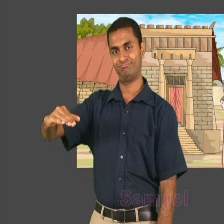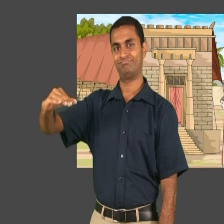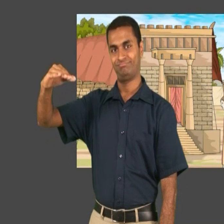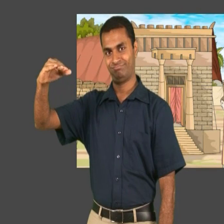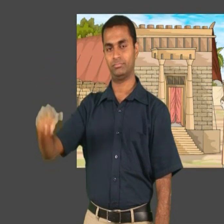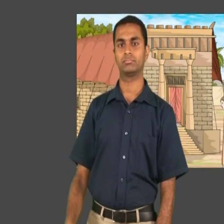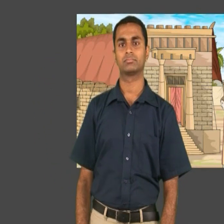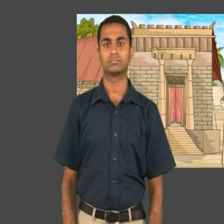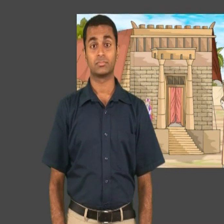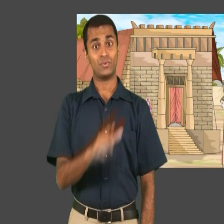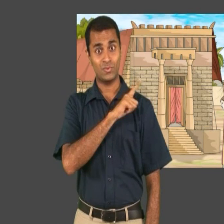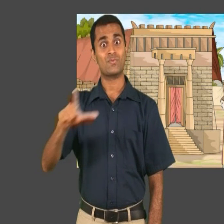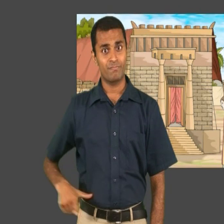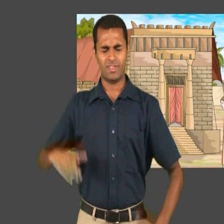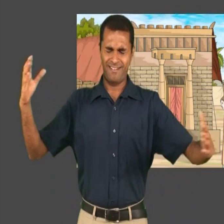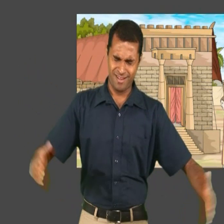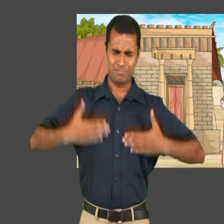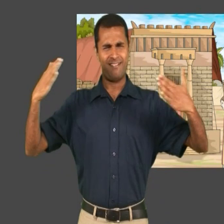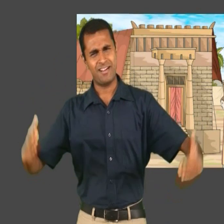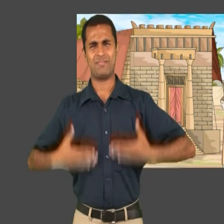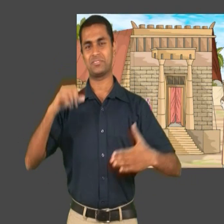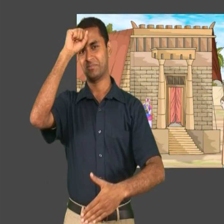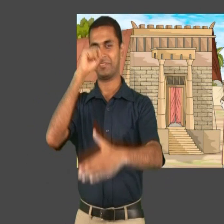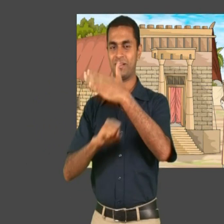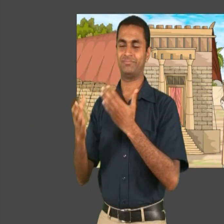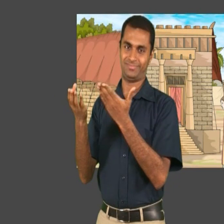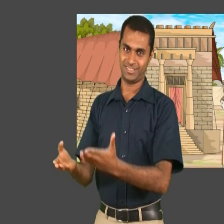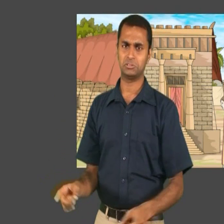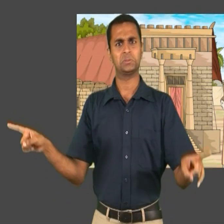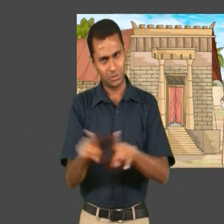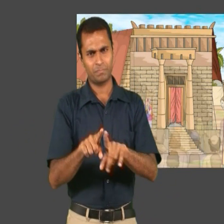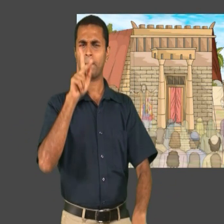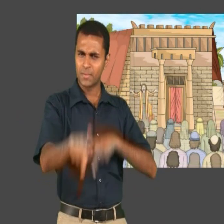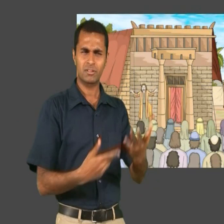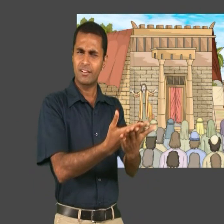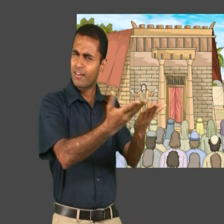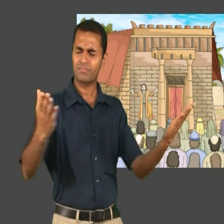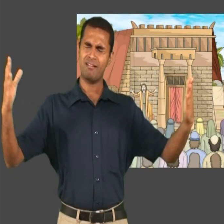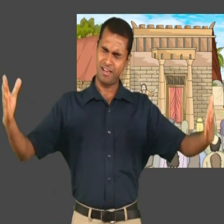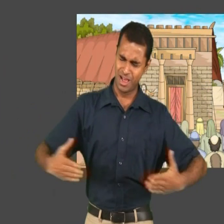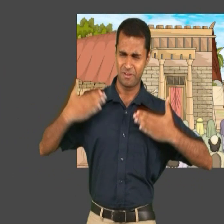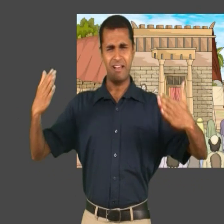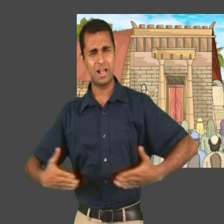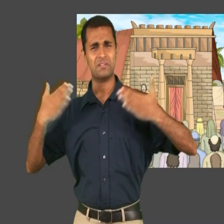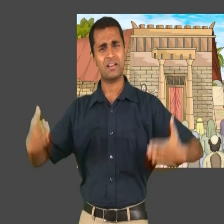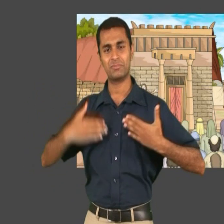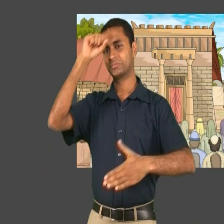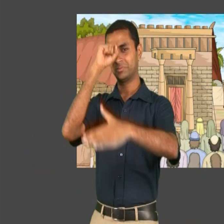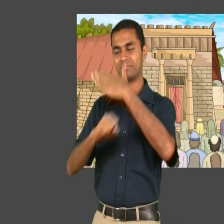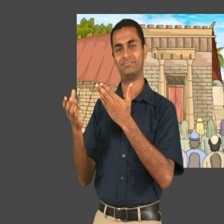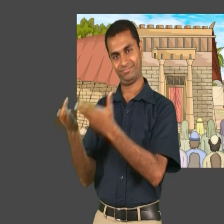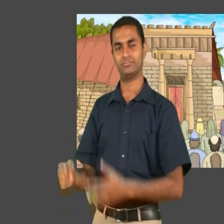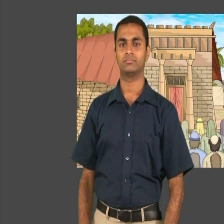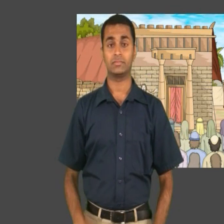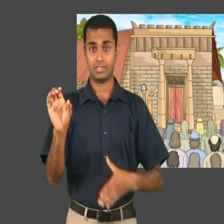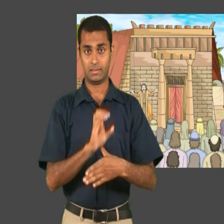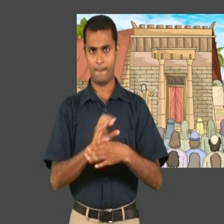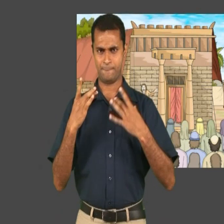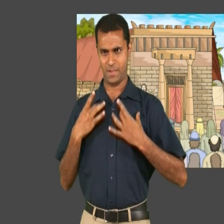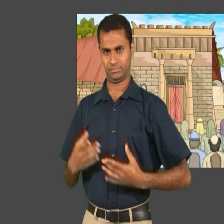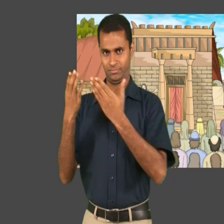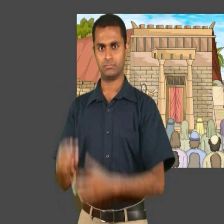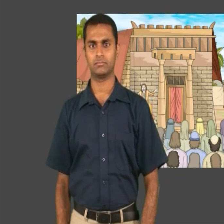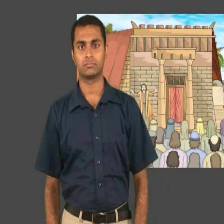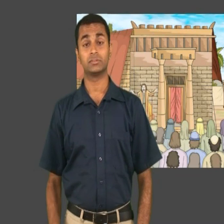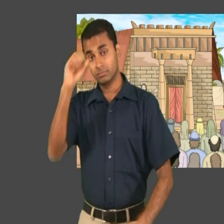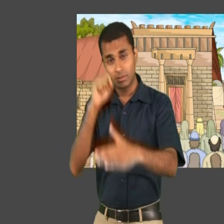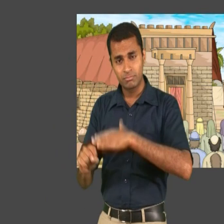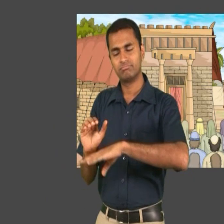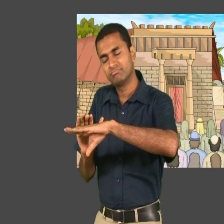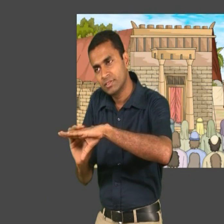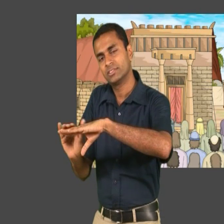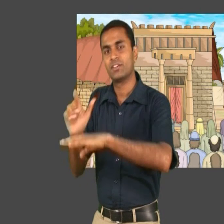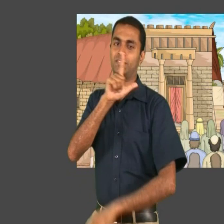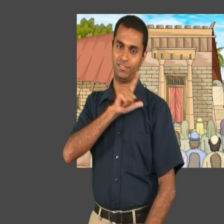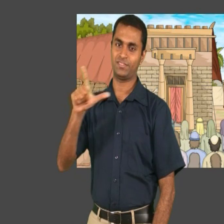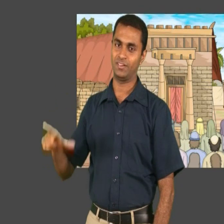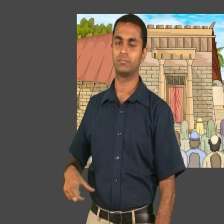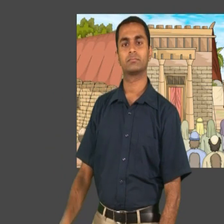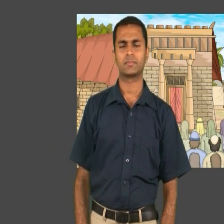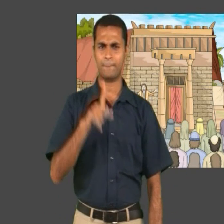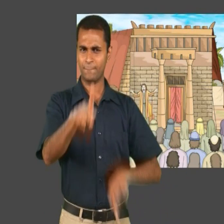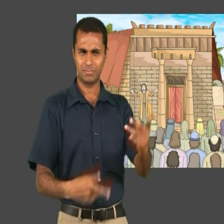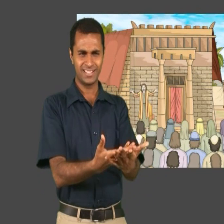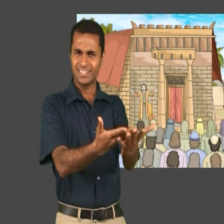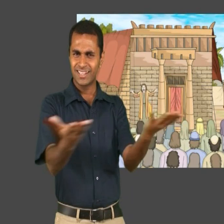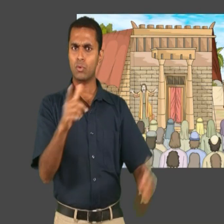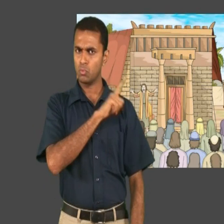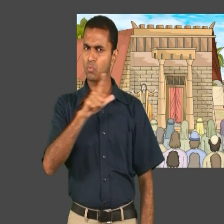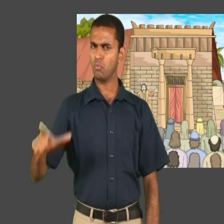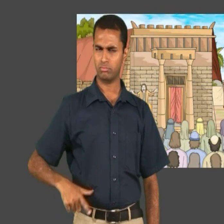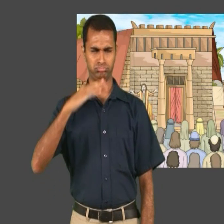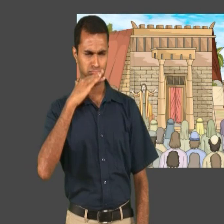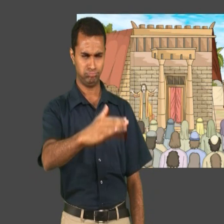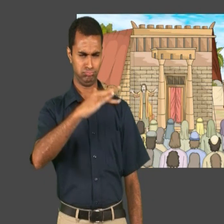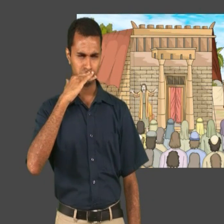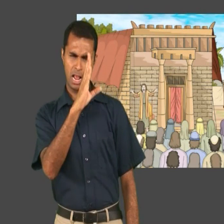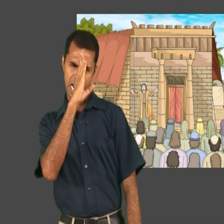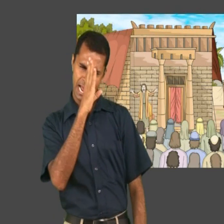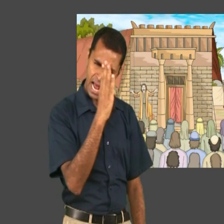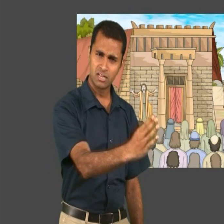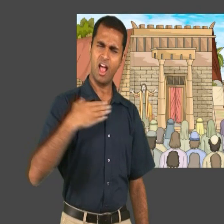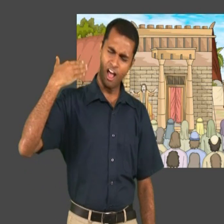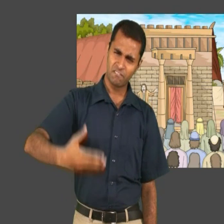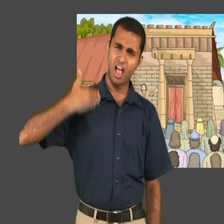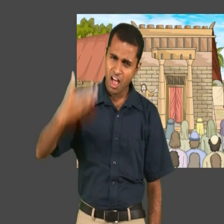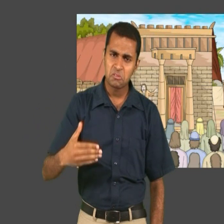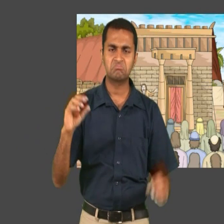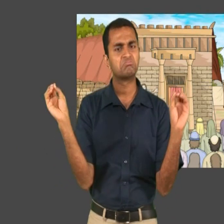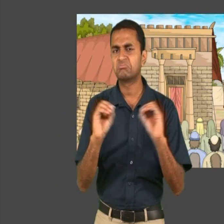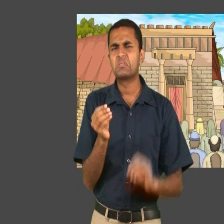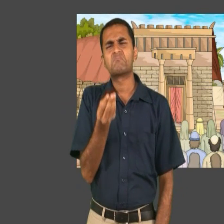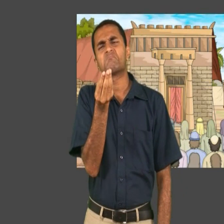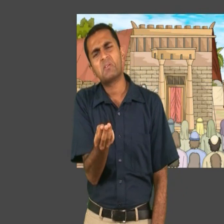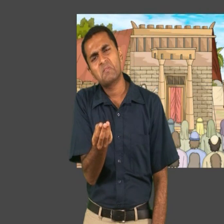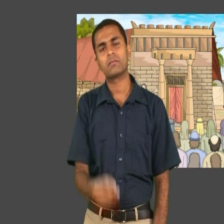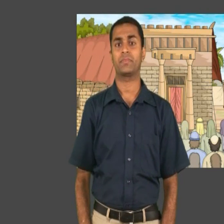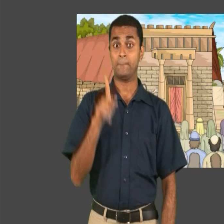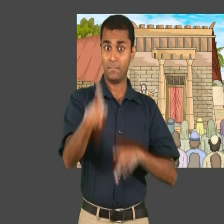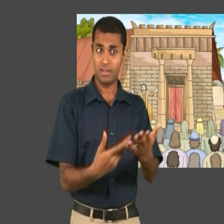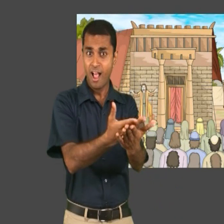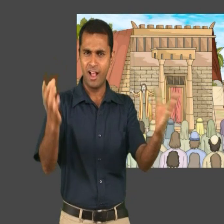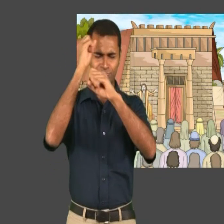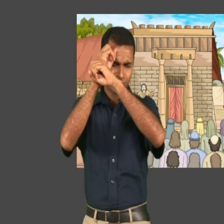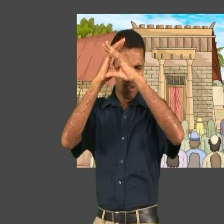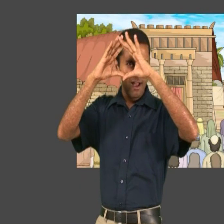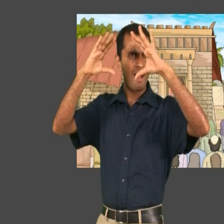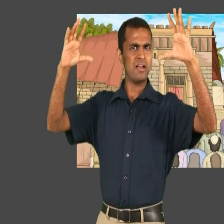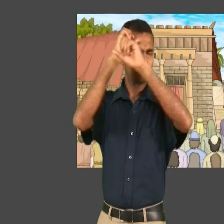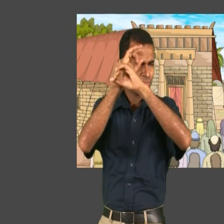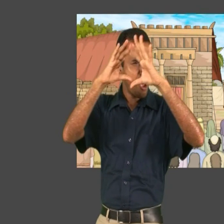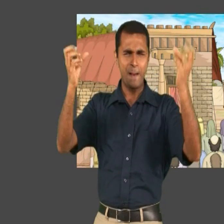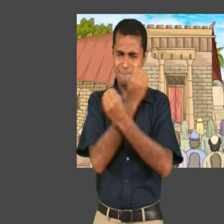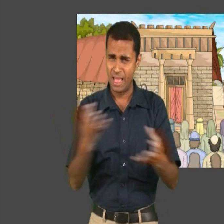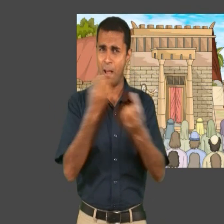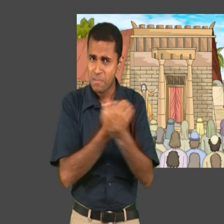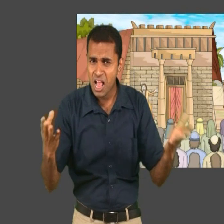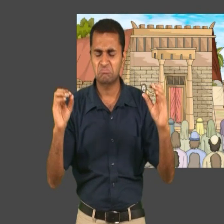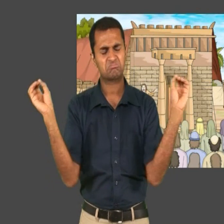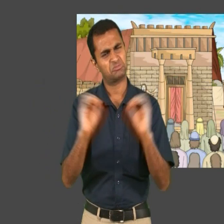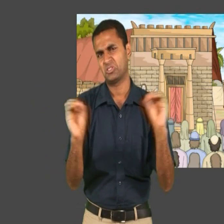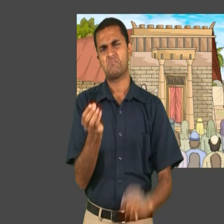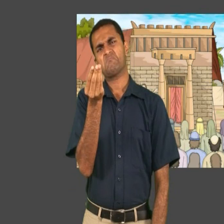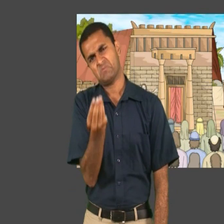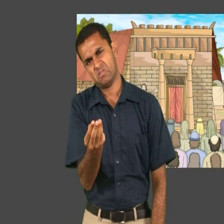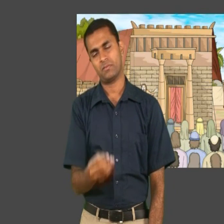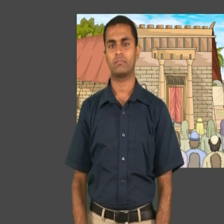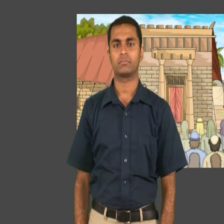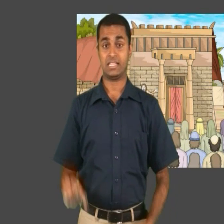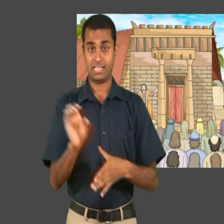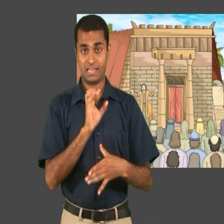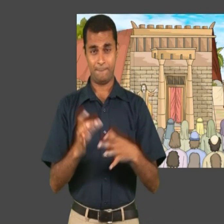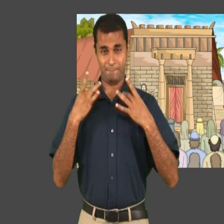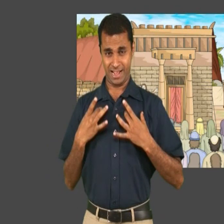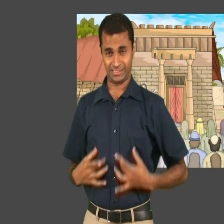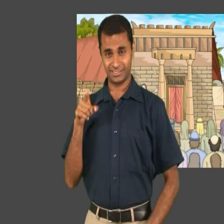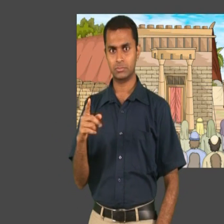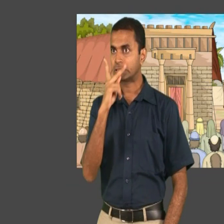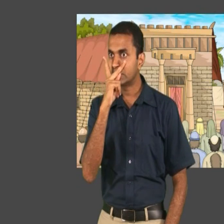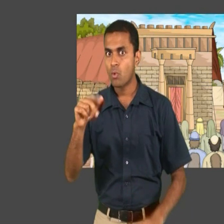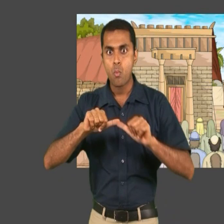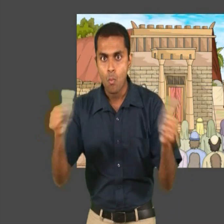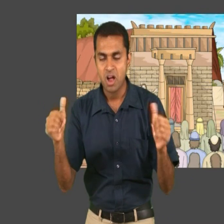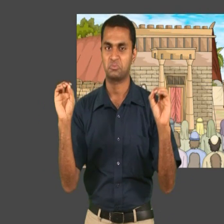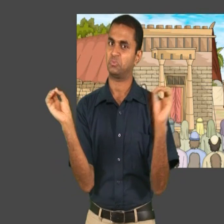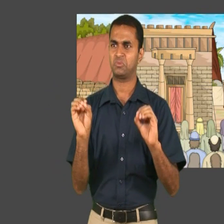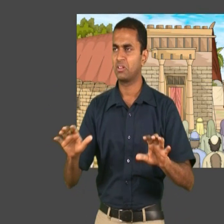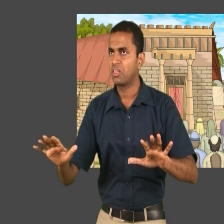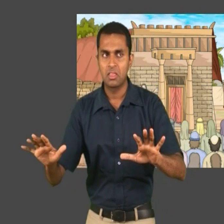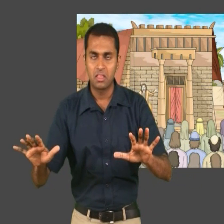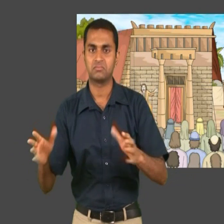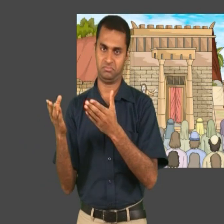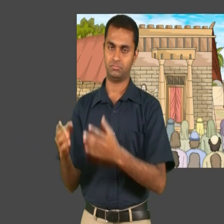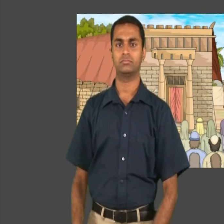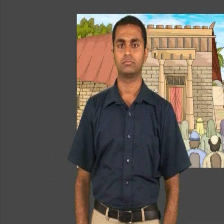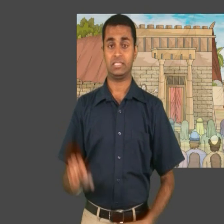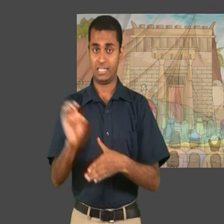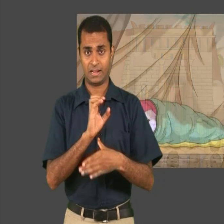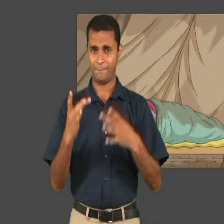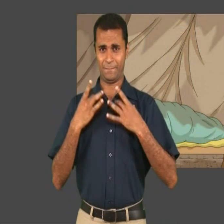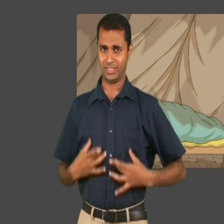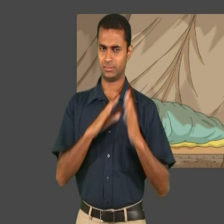And the boy Samuel continued to grow in stature and in favor with the LORD and with man. And the boy Samuel ministered to the LORD before Eli. Now in those days the word of the LORD was rare and visions were scarce.